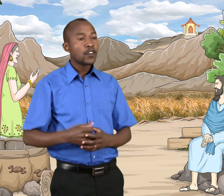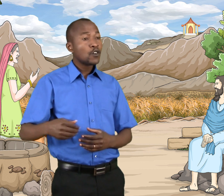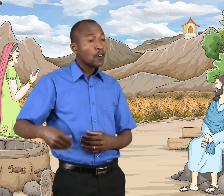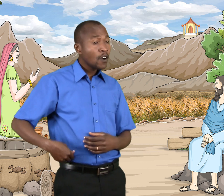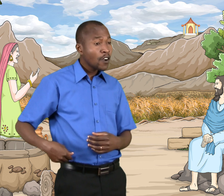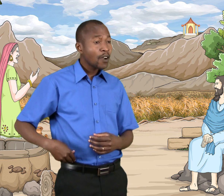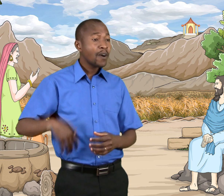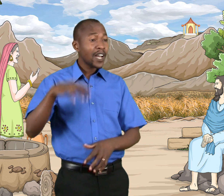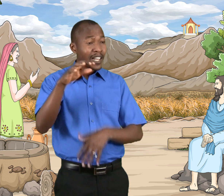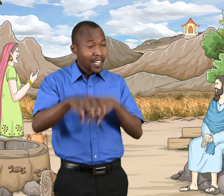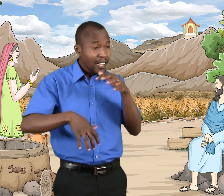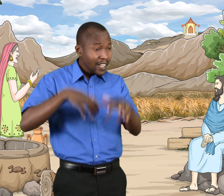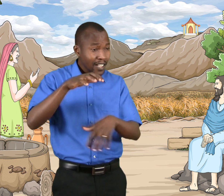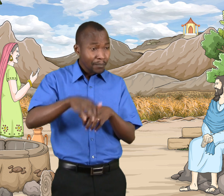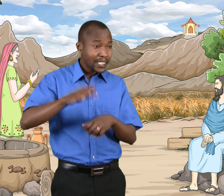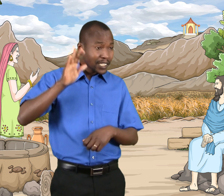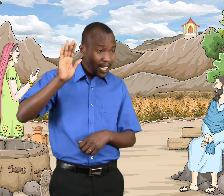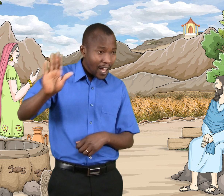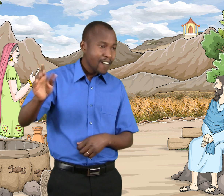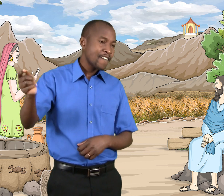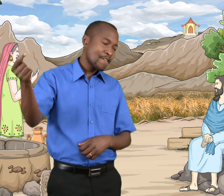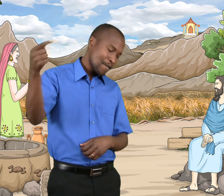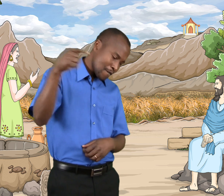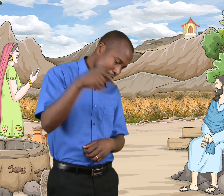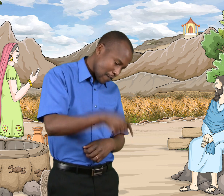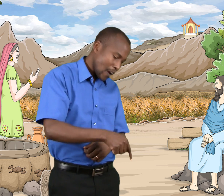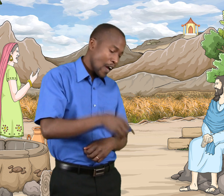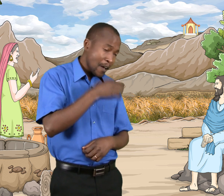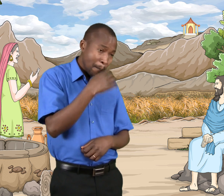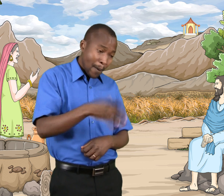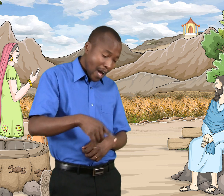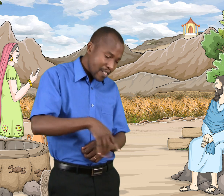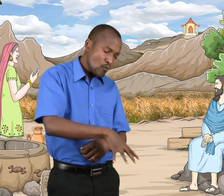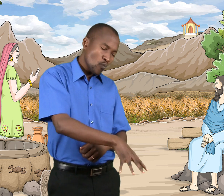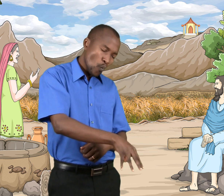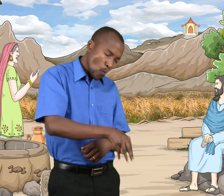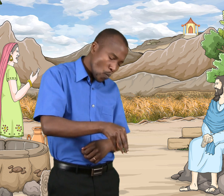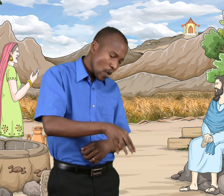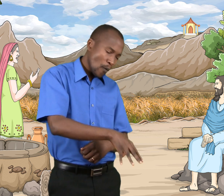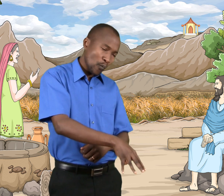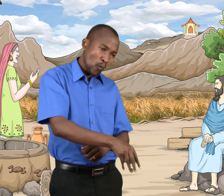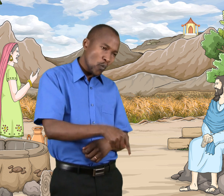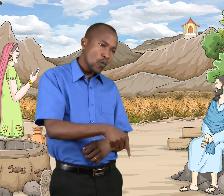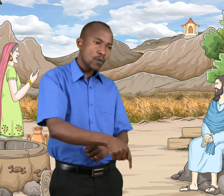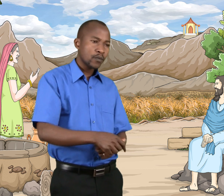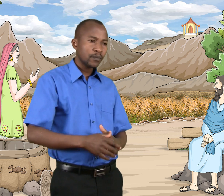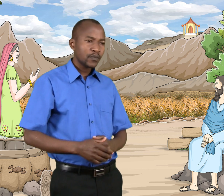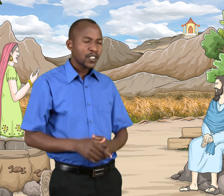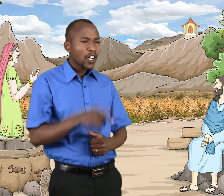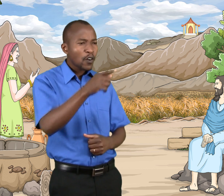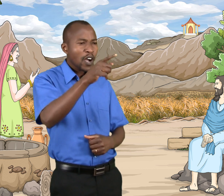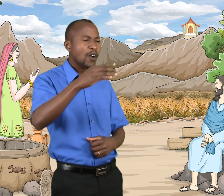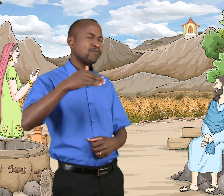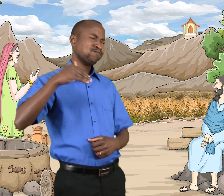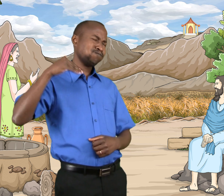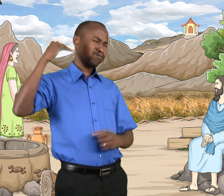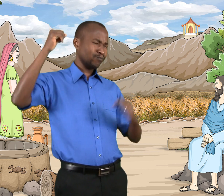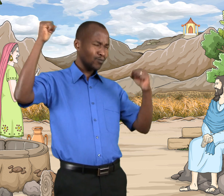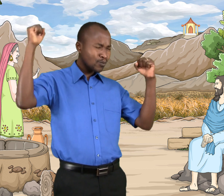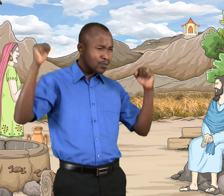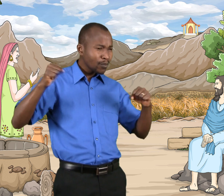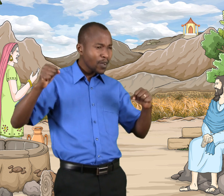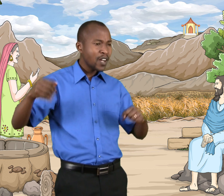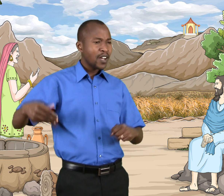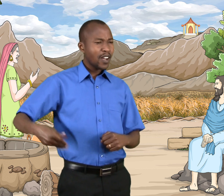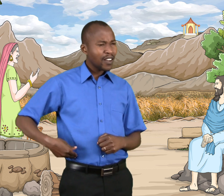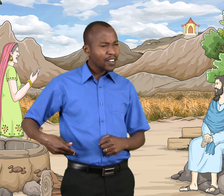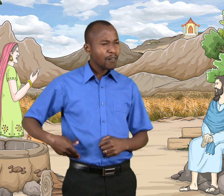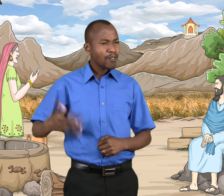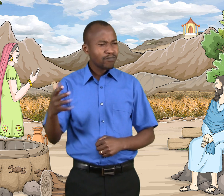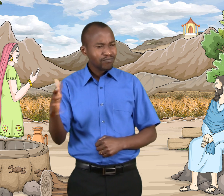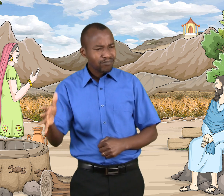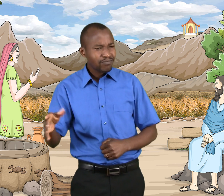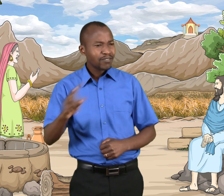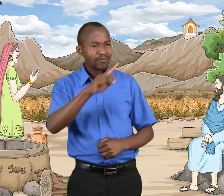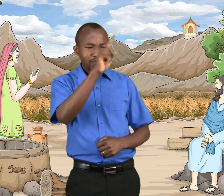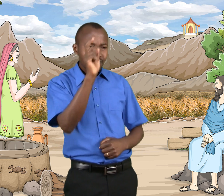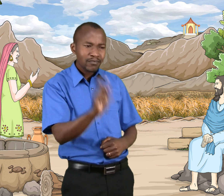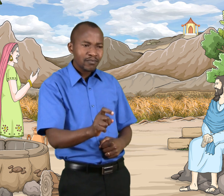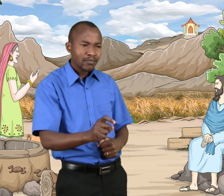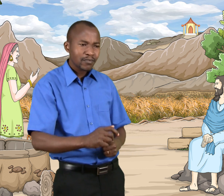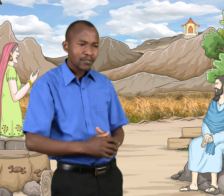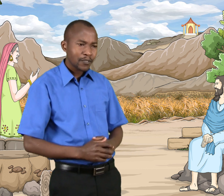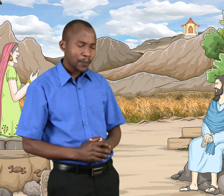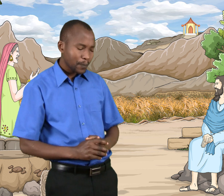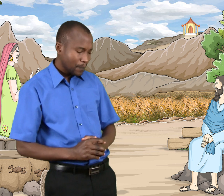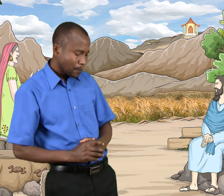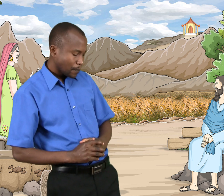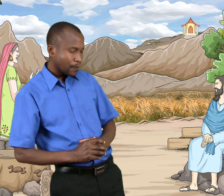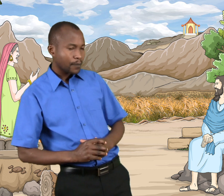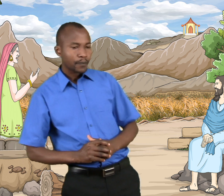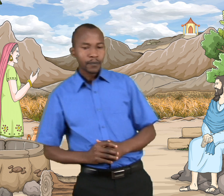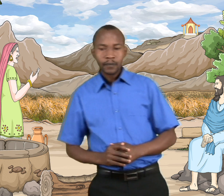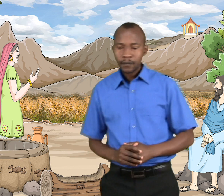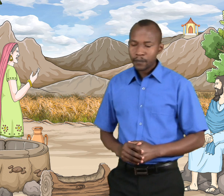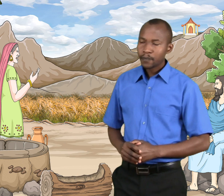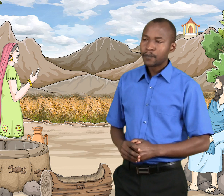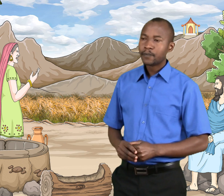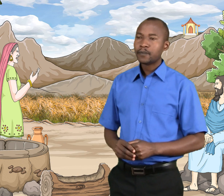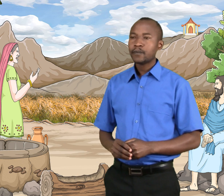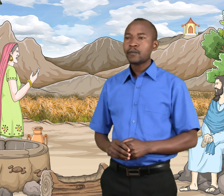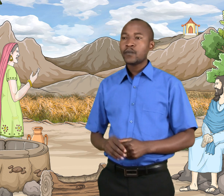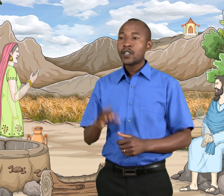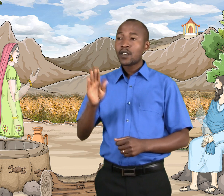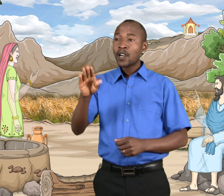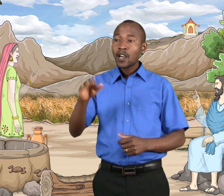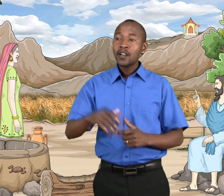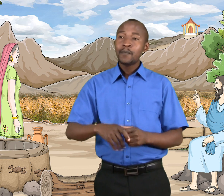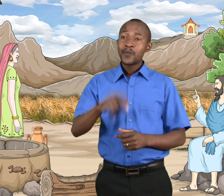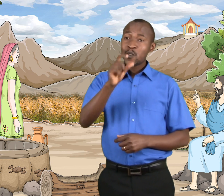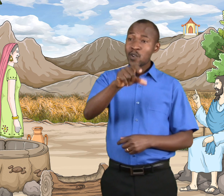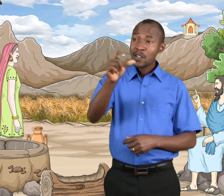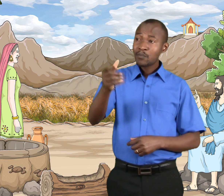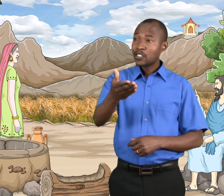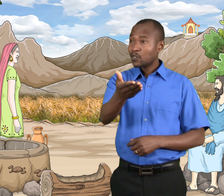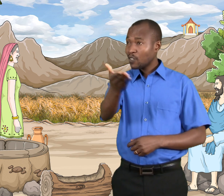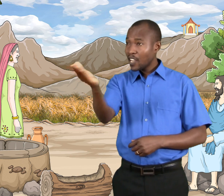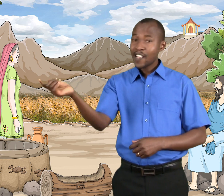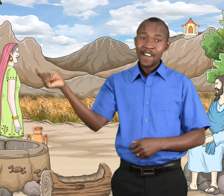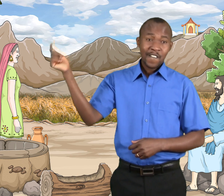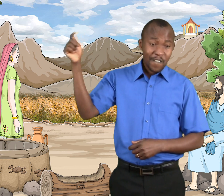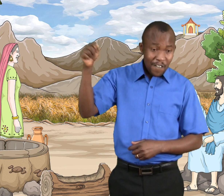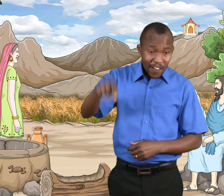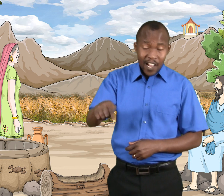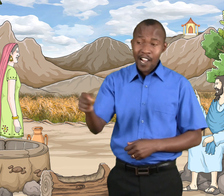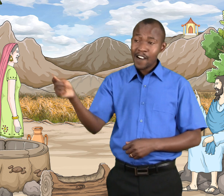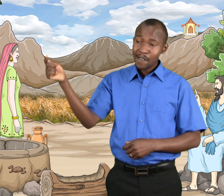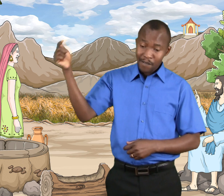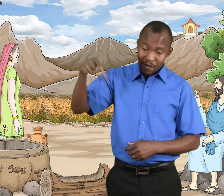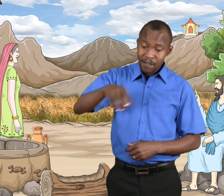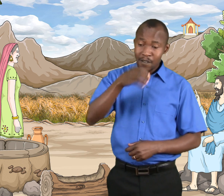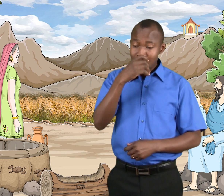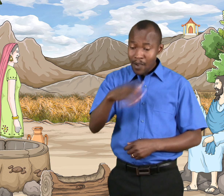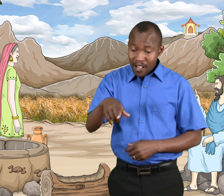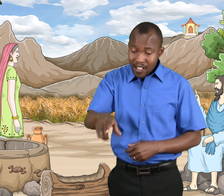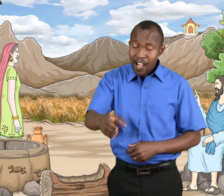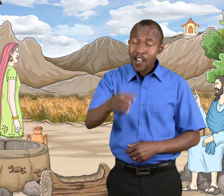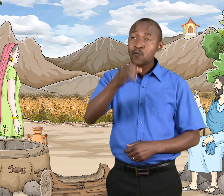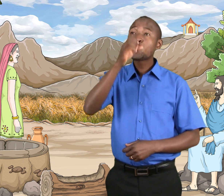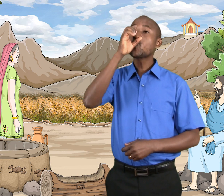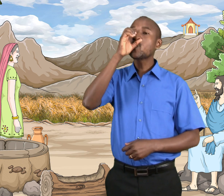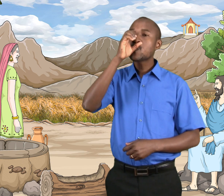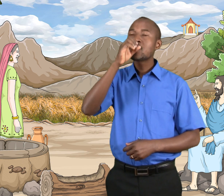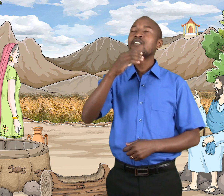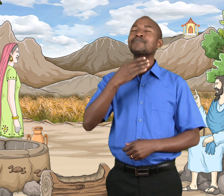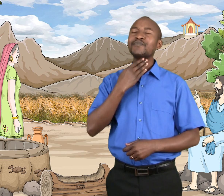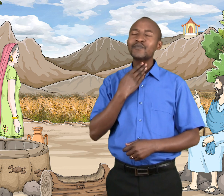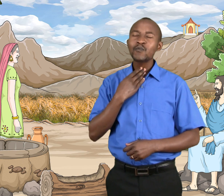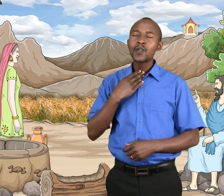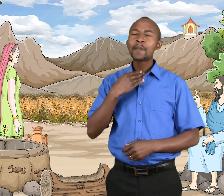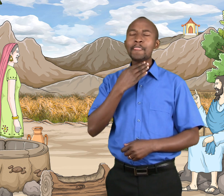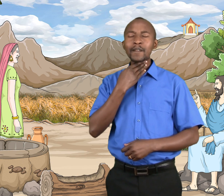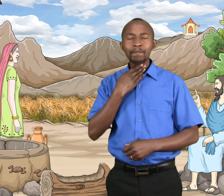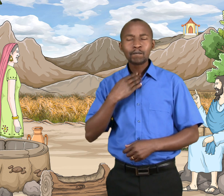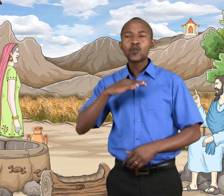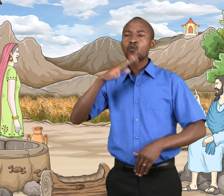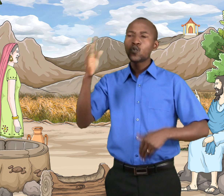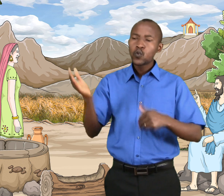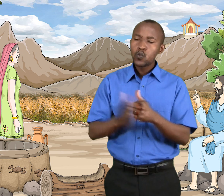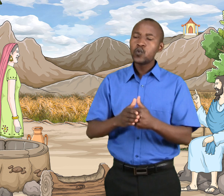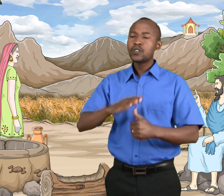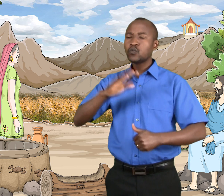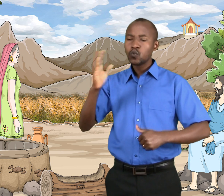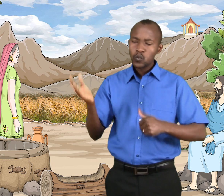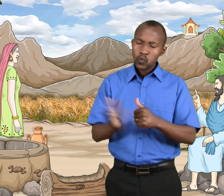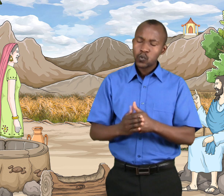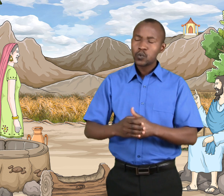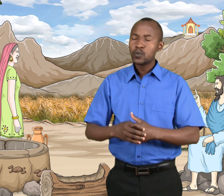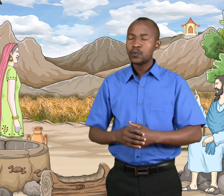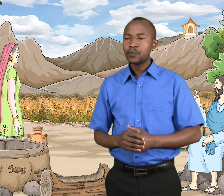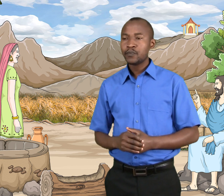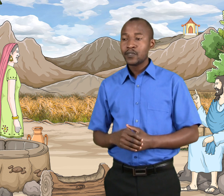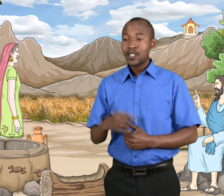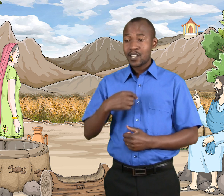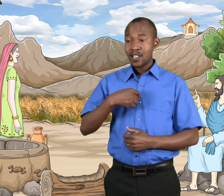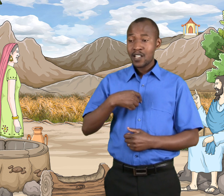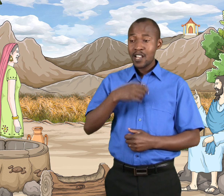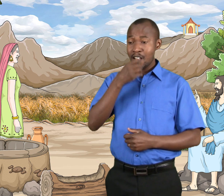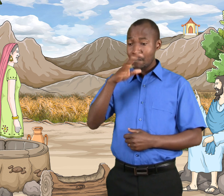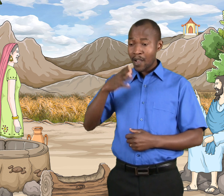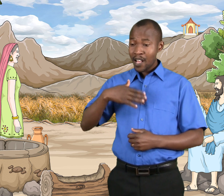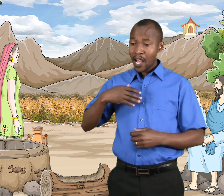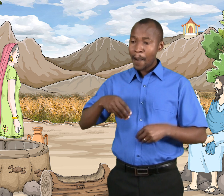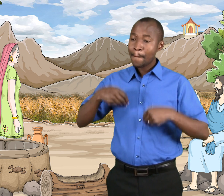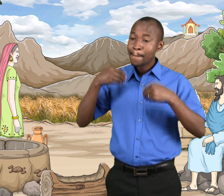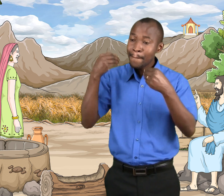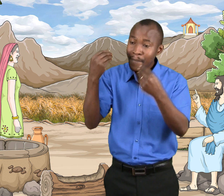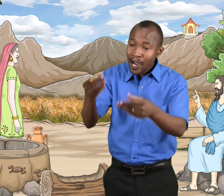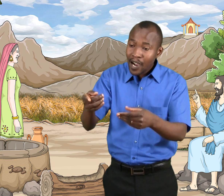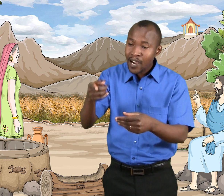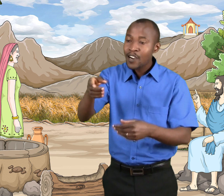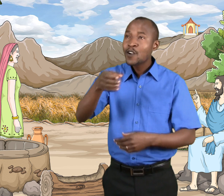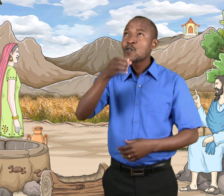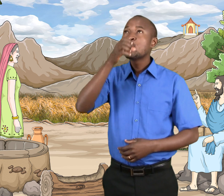Jesus said to her, “Everyone who drinks this water will be thirsty again. But whoever drinks the water I give him will never thirst.